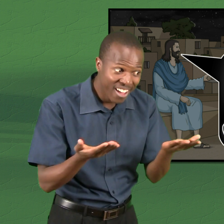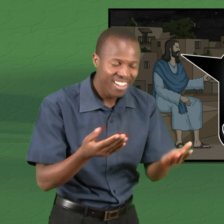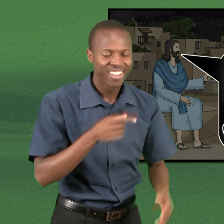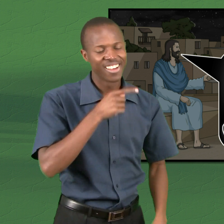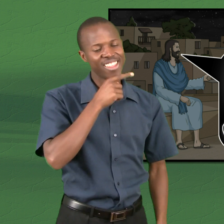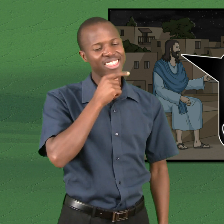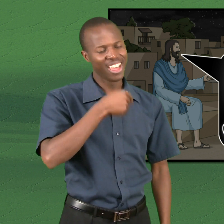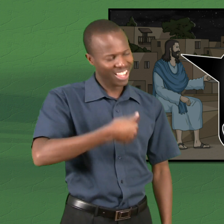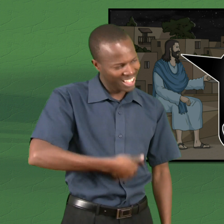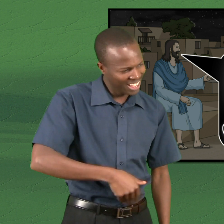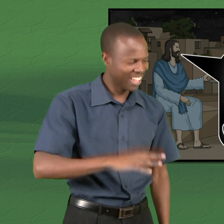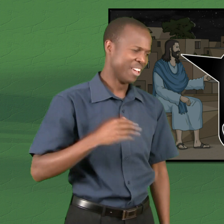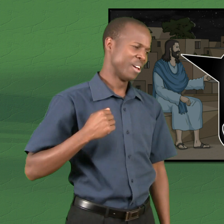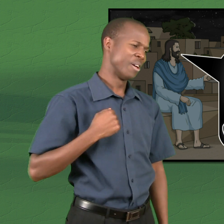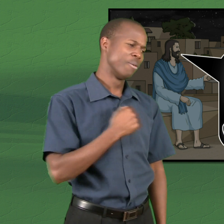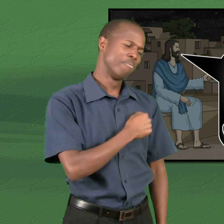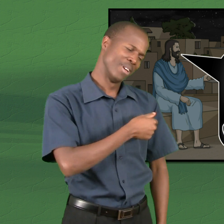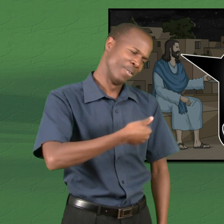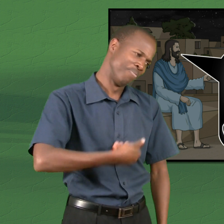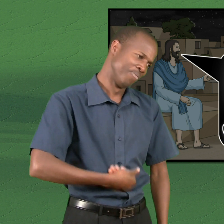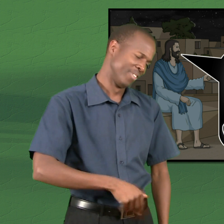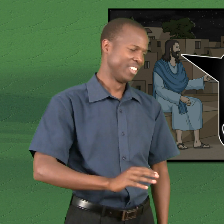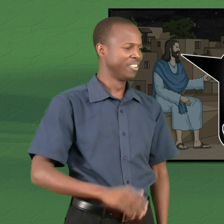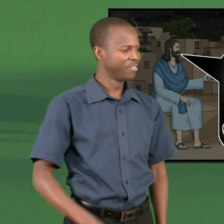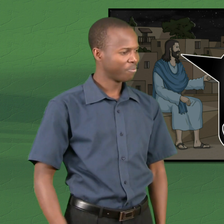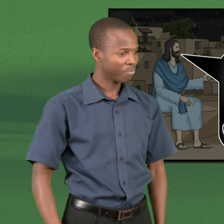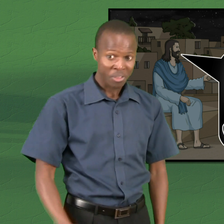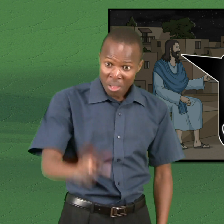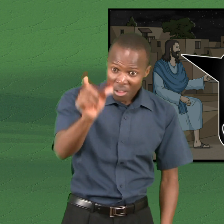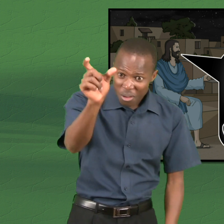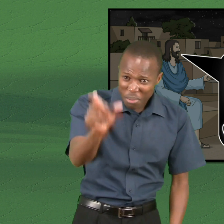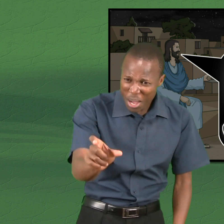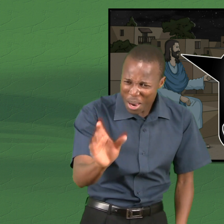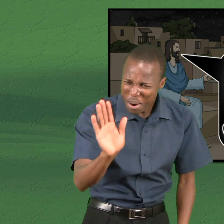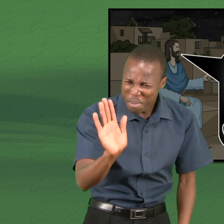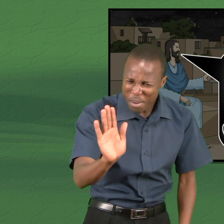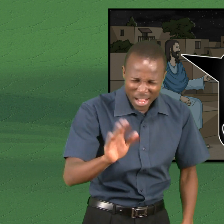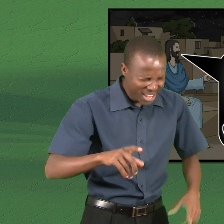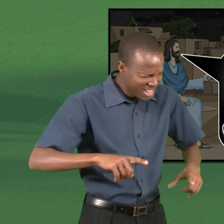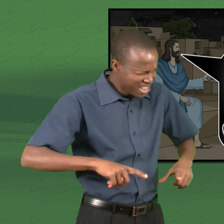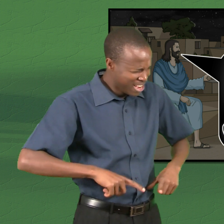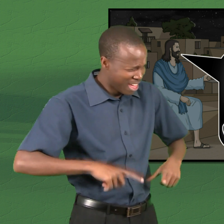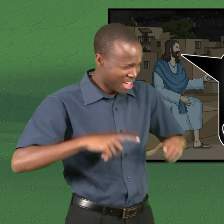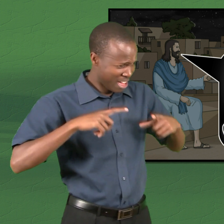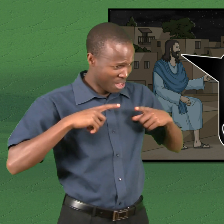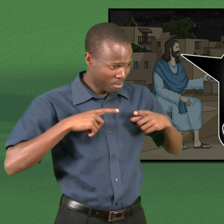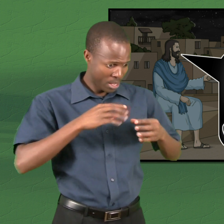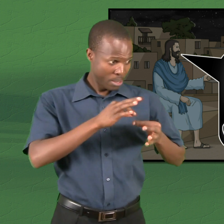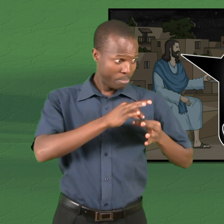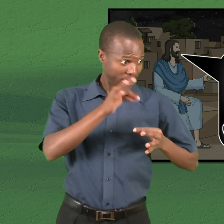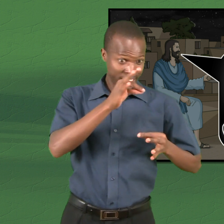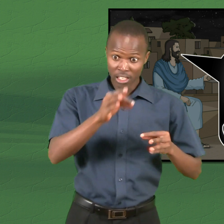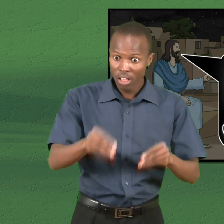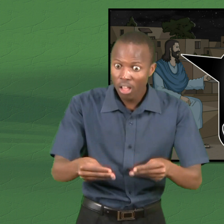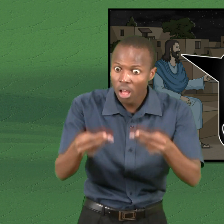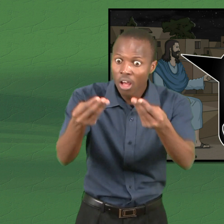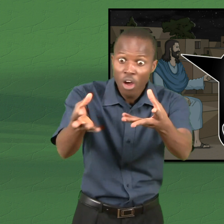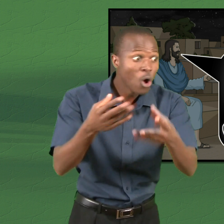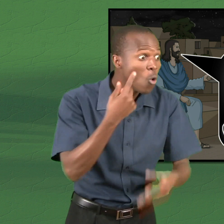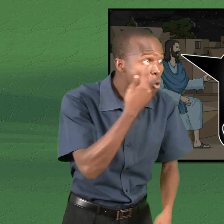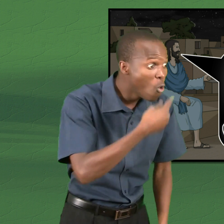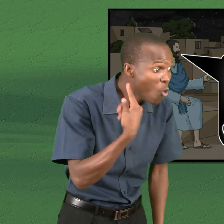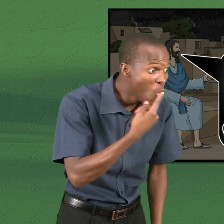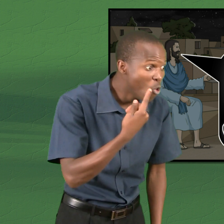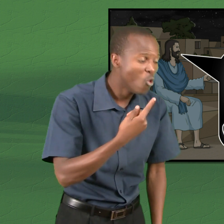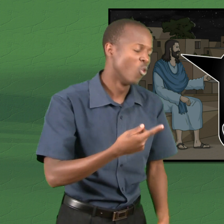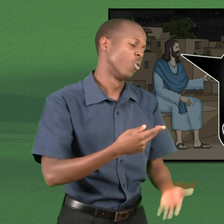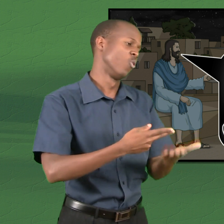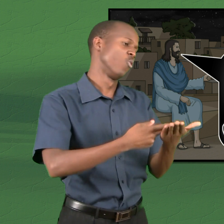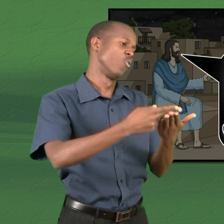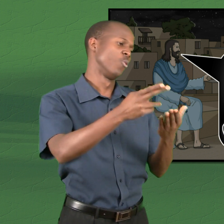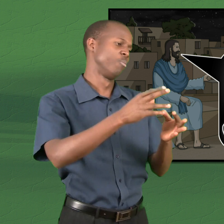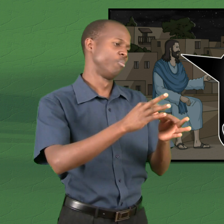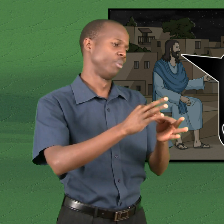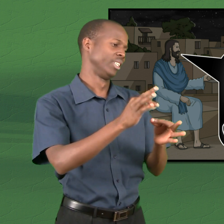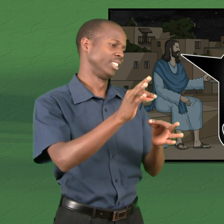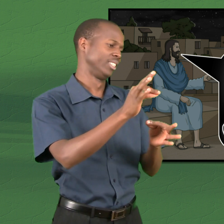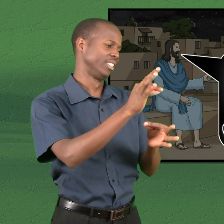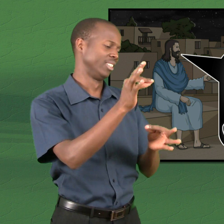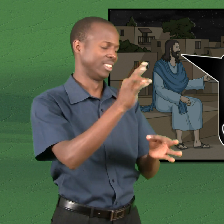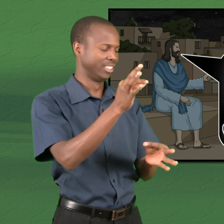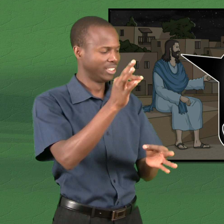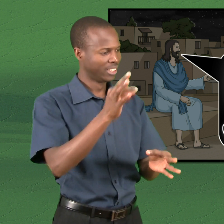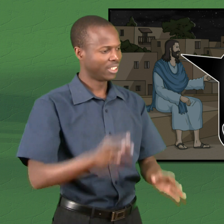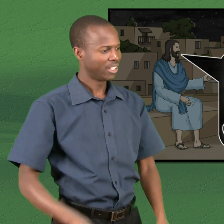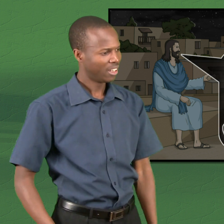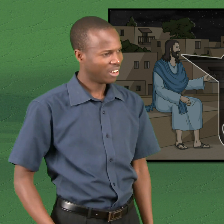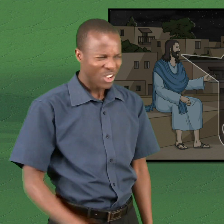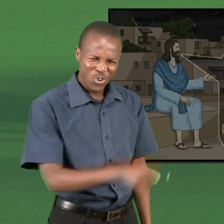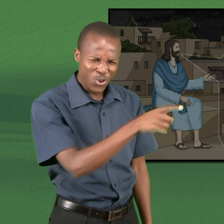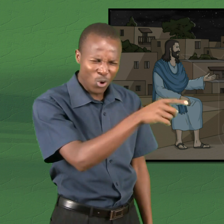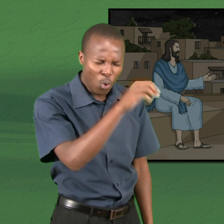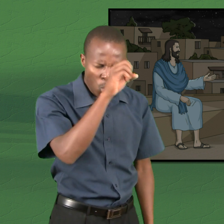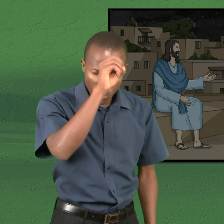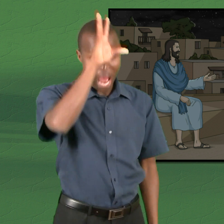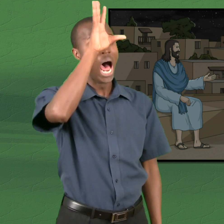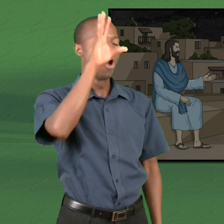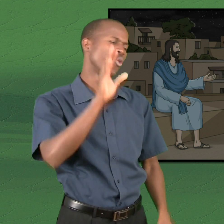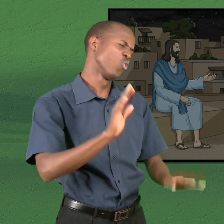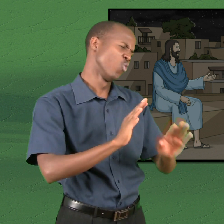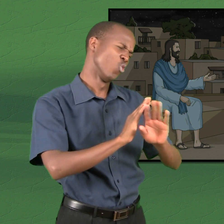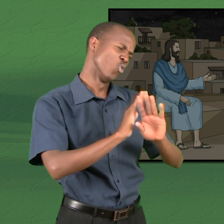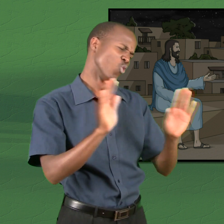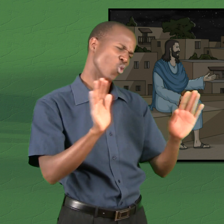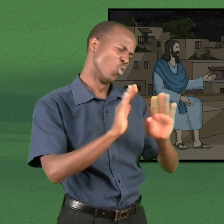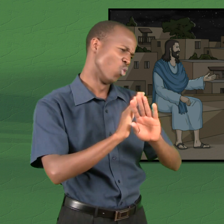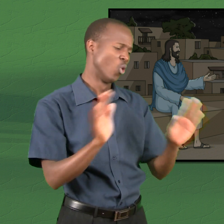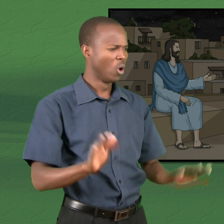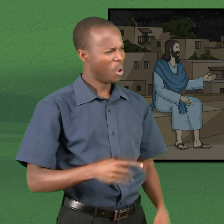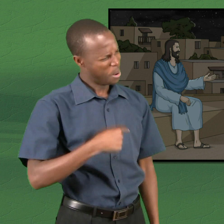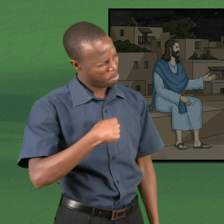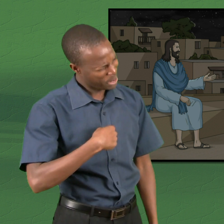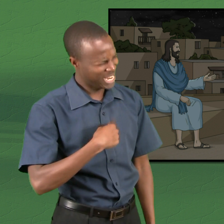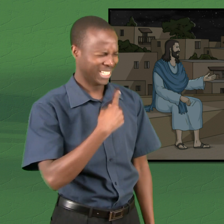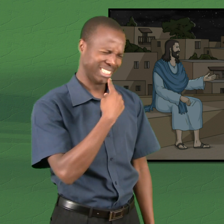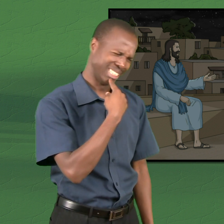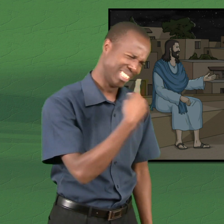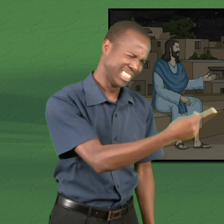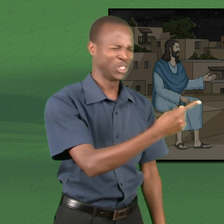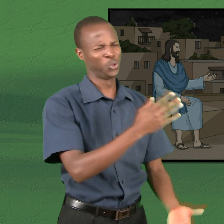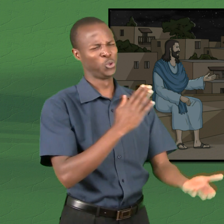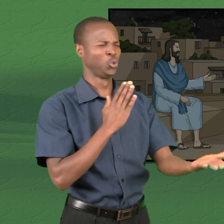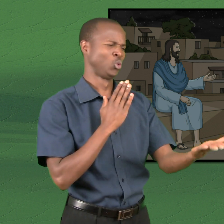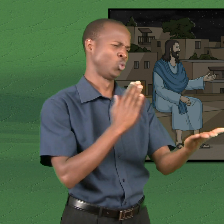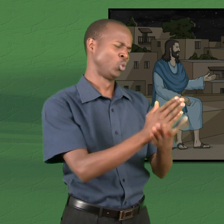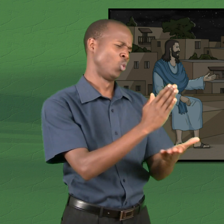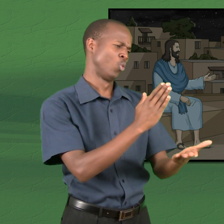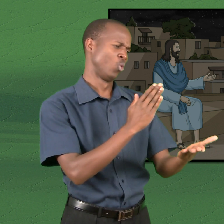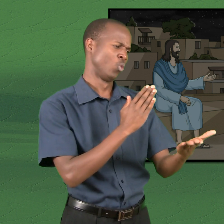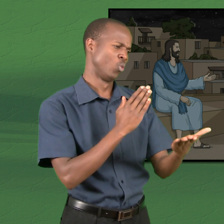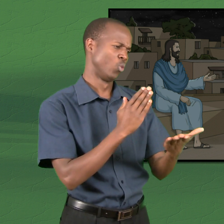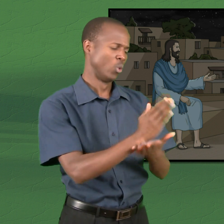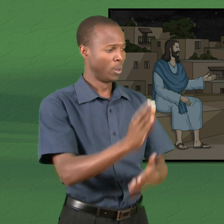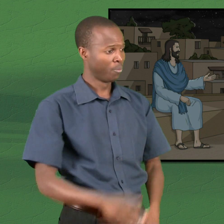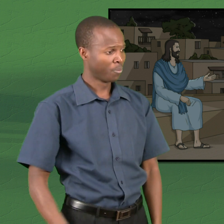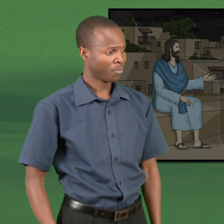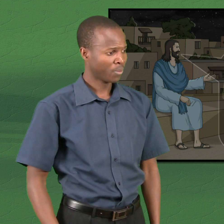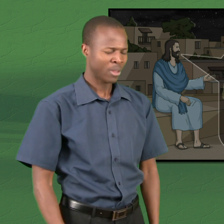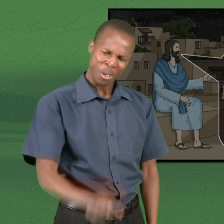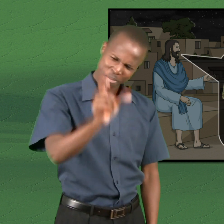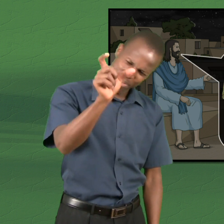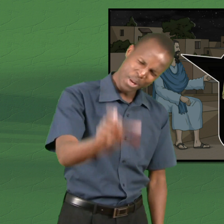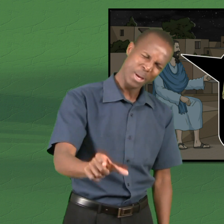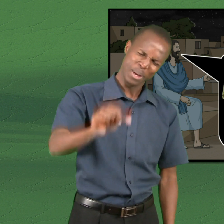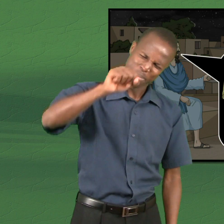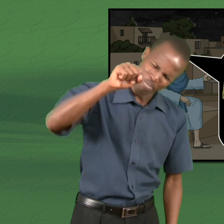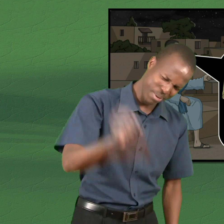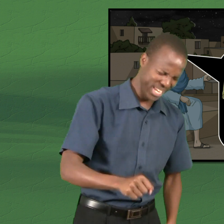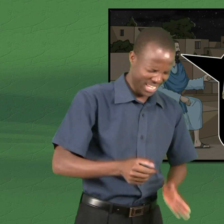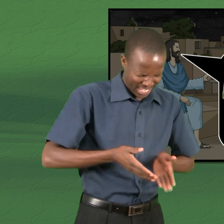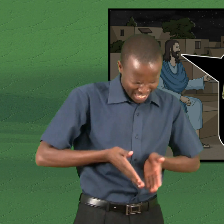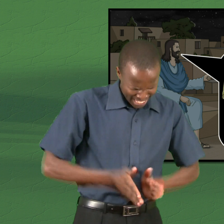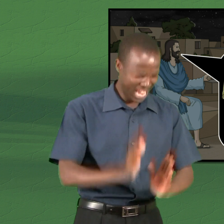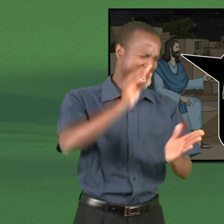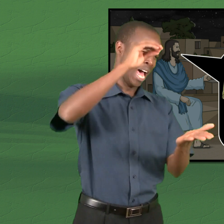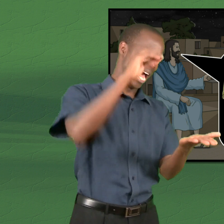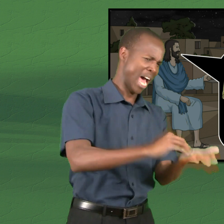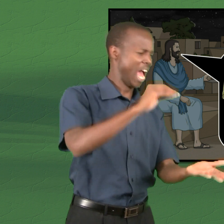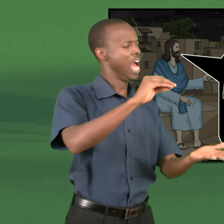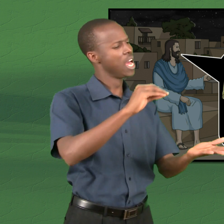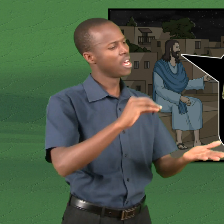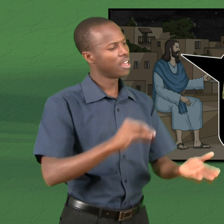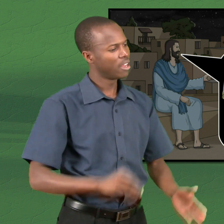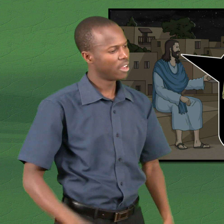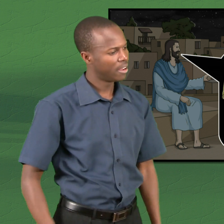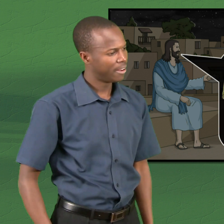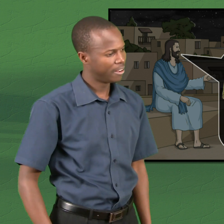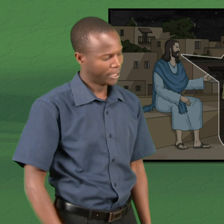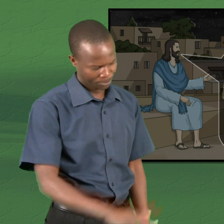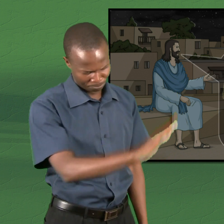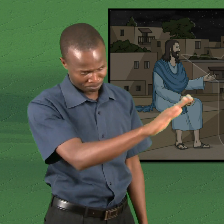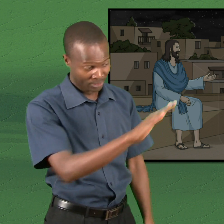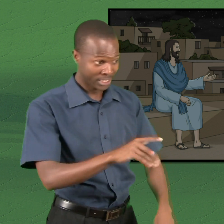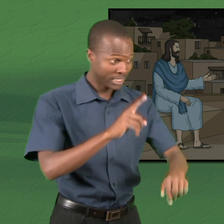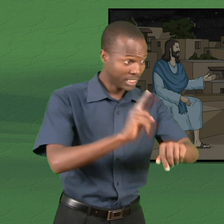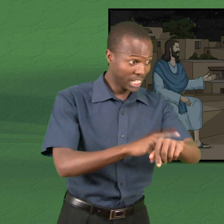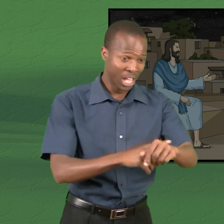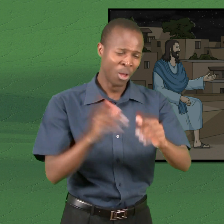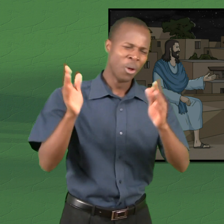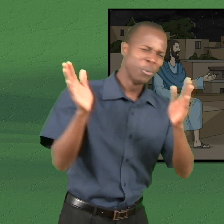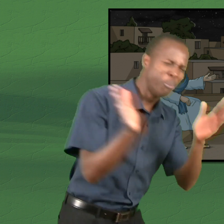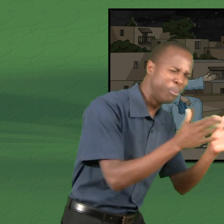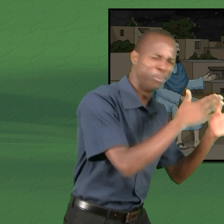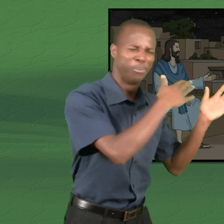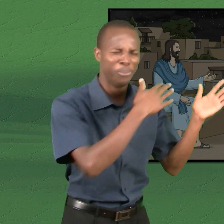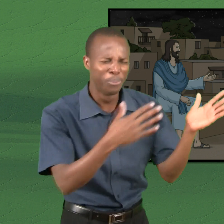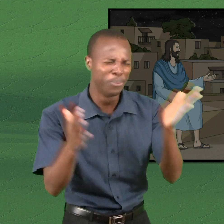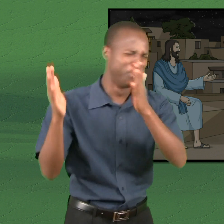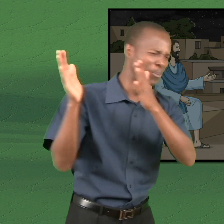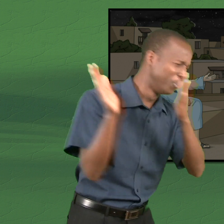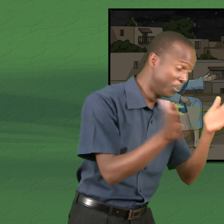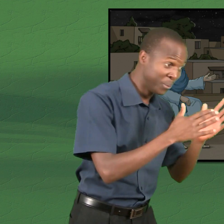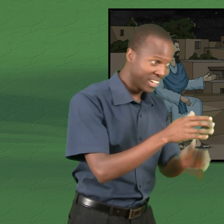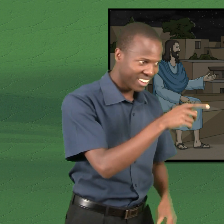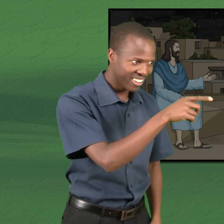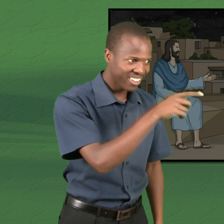Do not be amazed that I said, ‘You must be born again.’ The wind blows where it wishes.